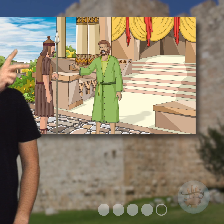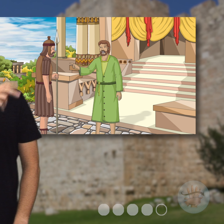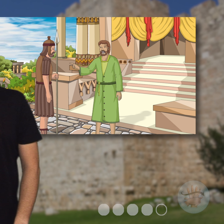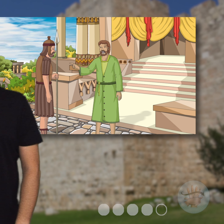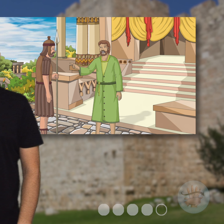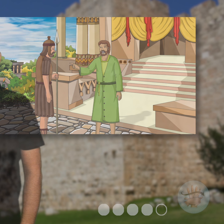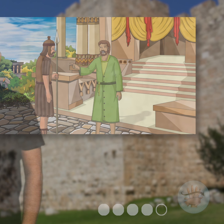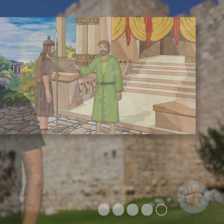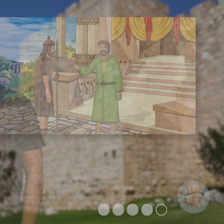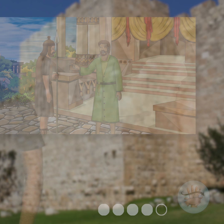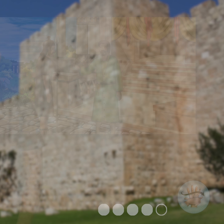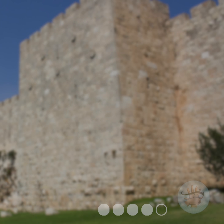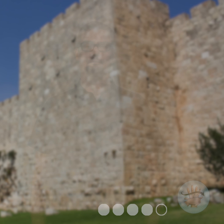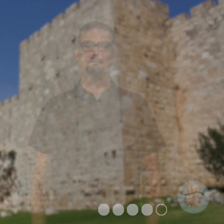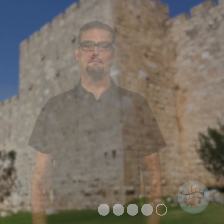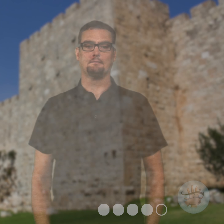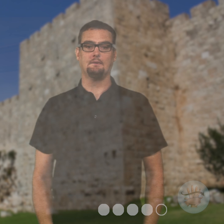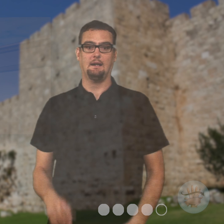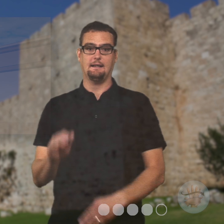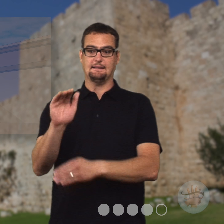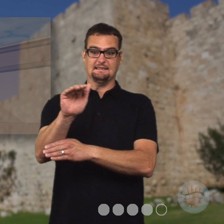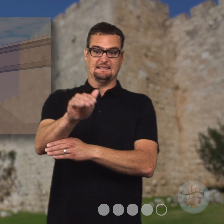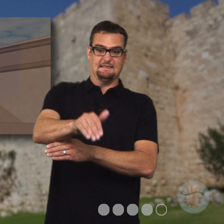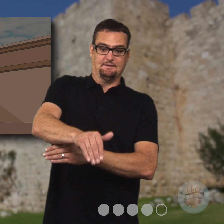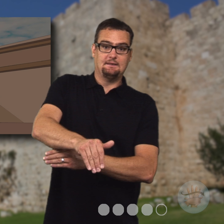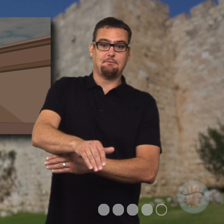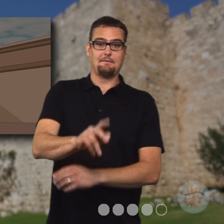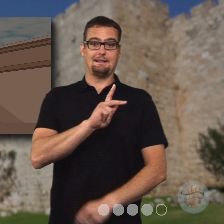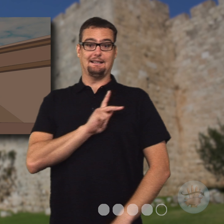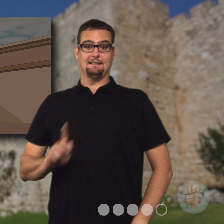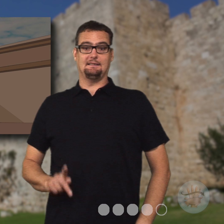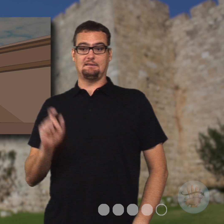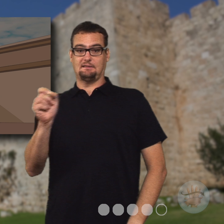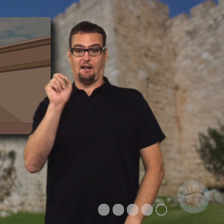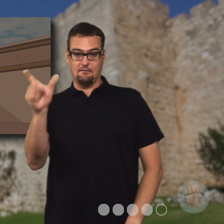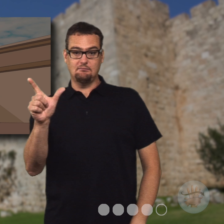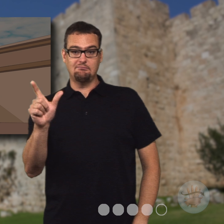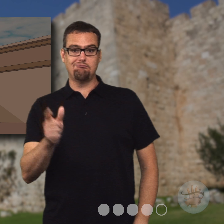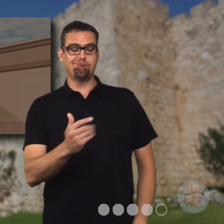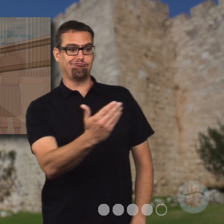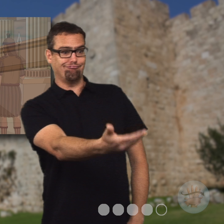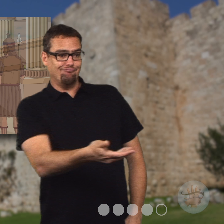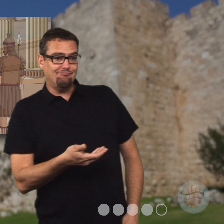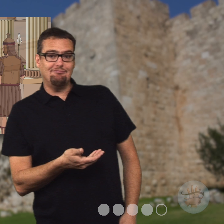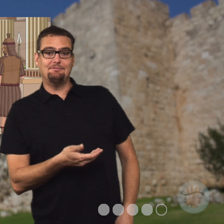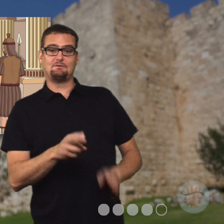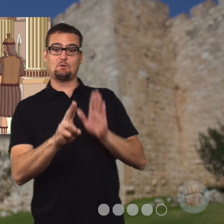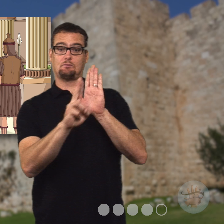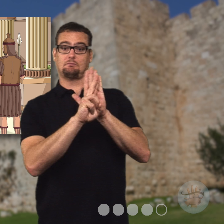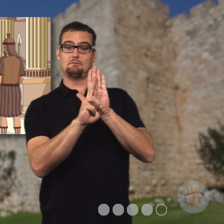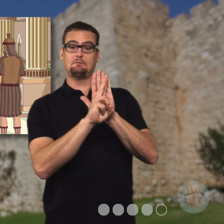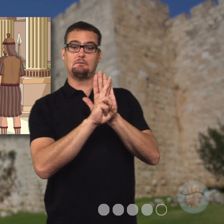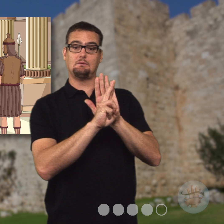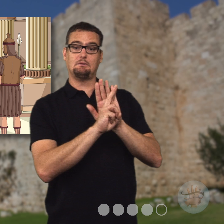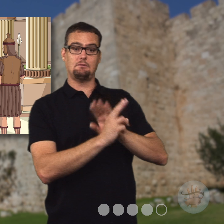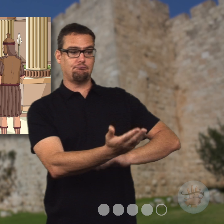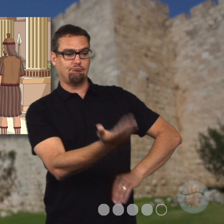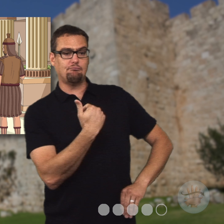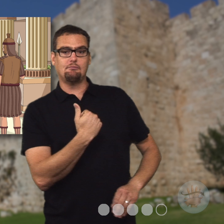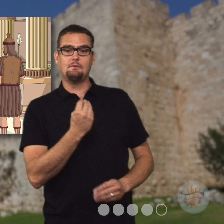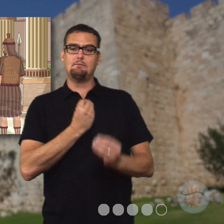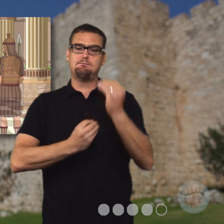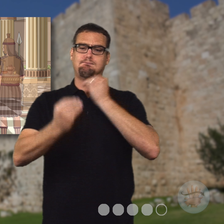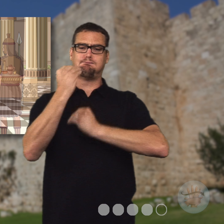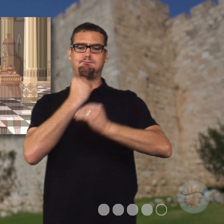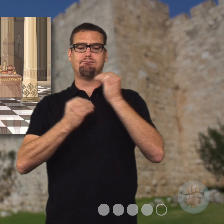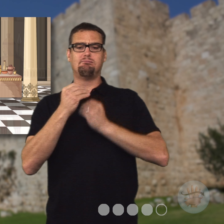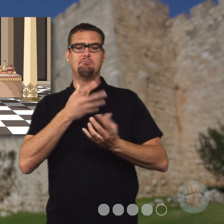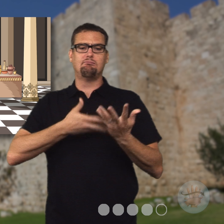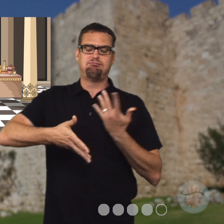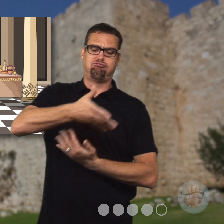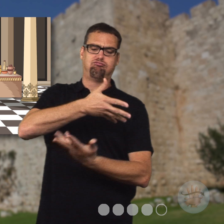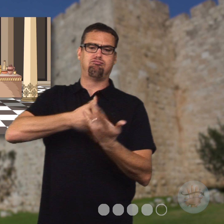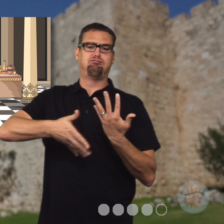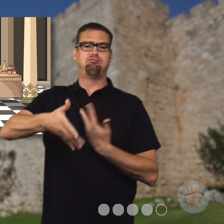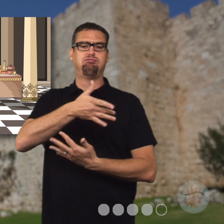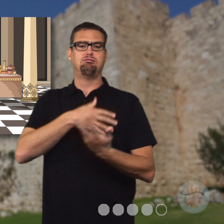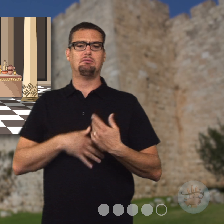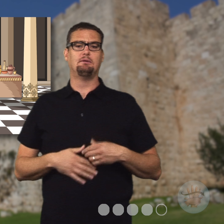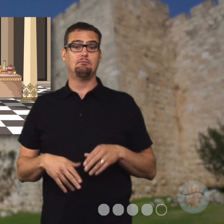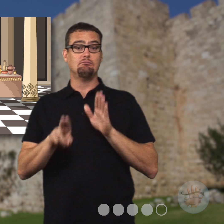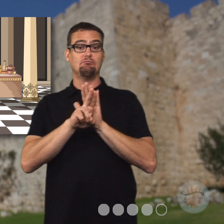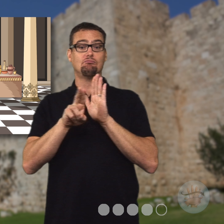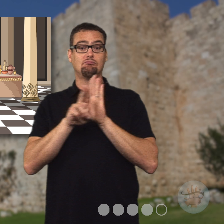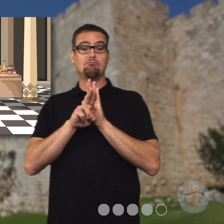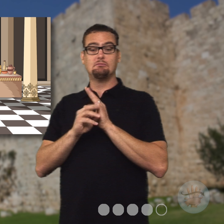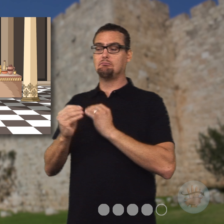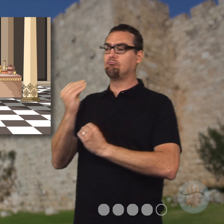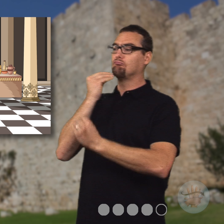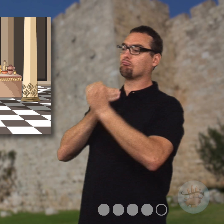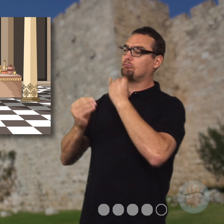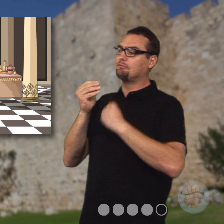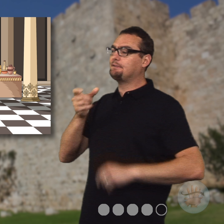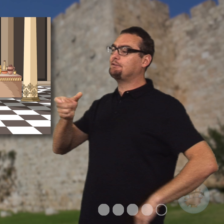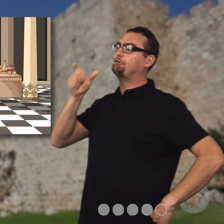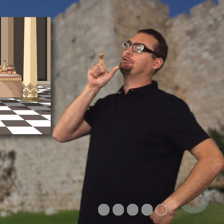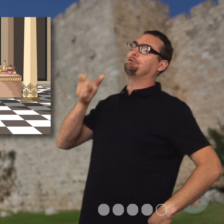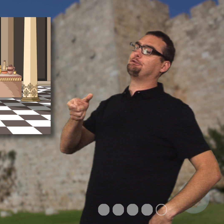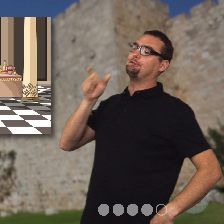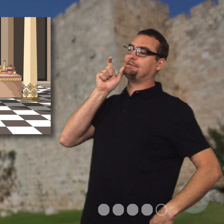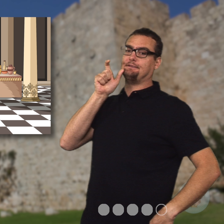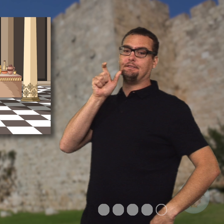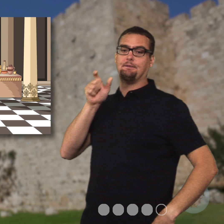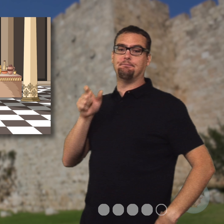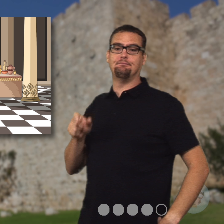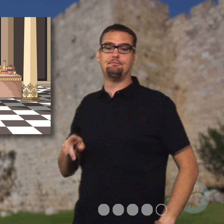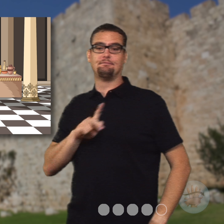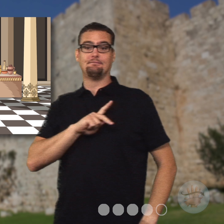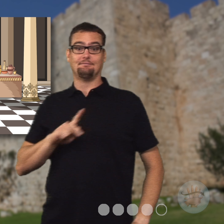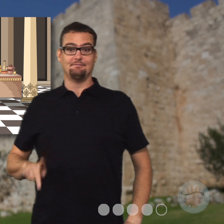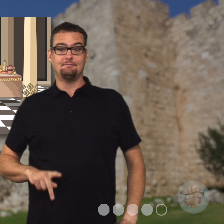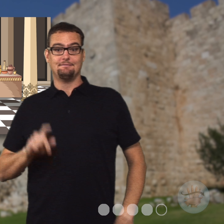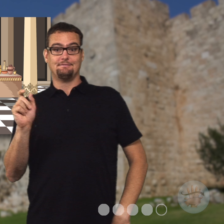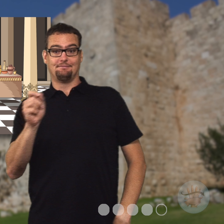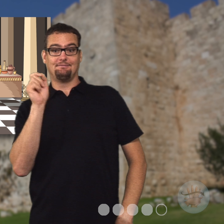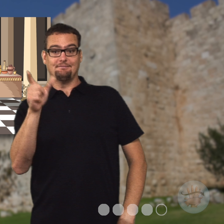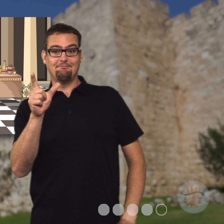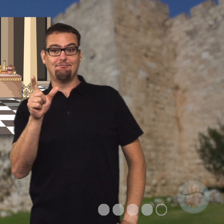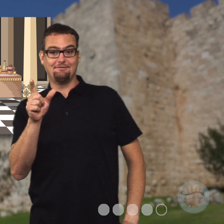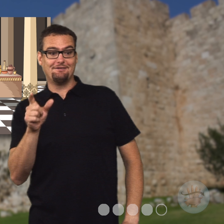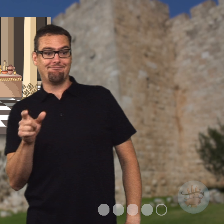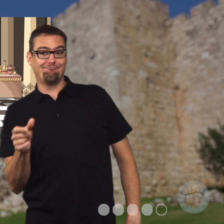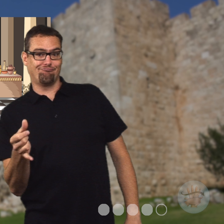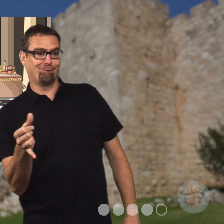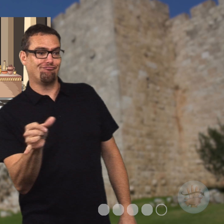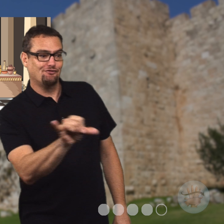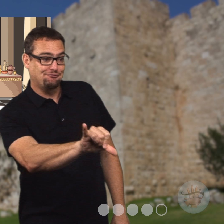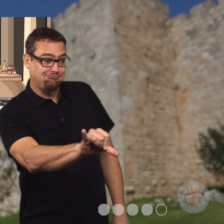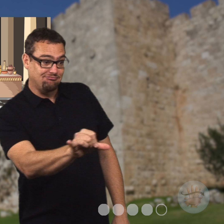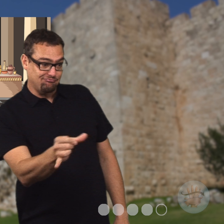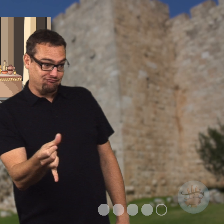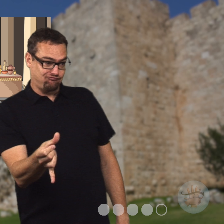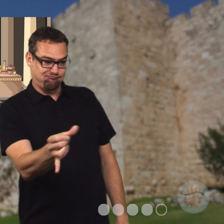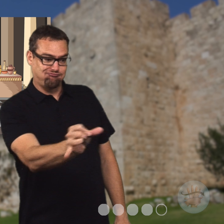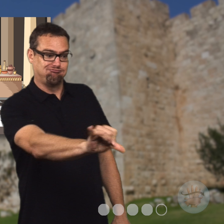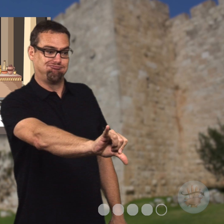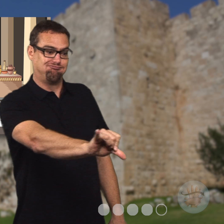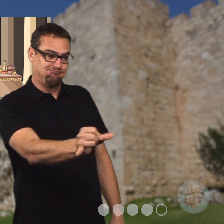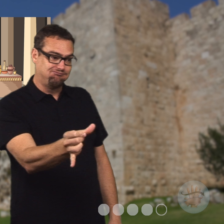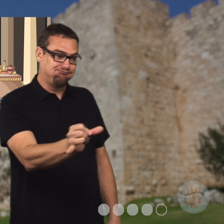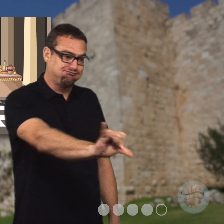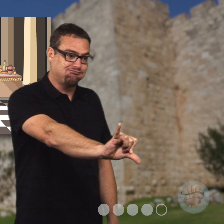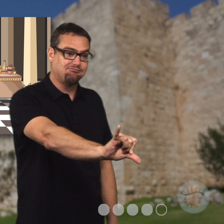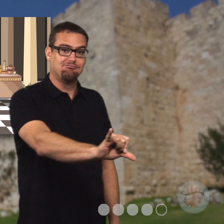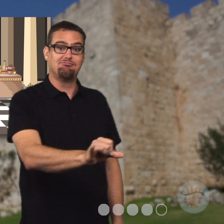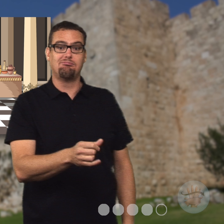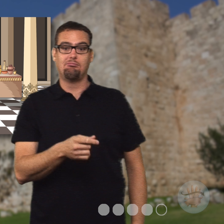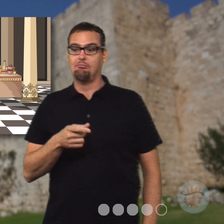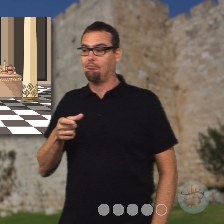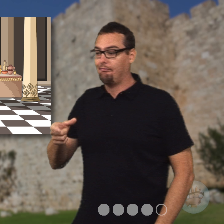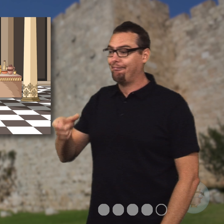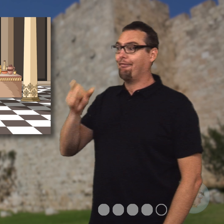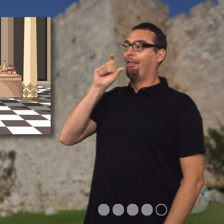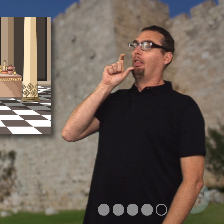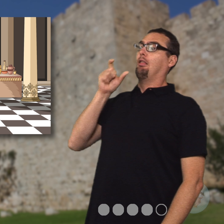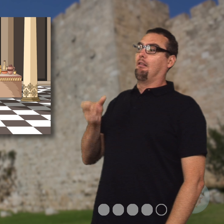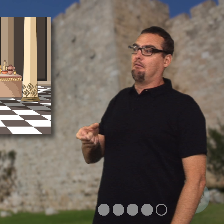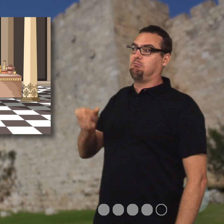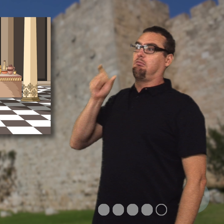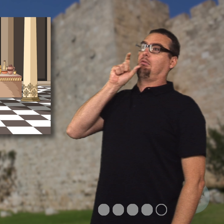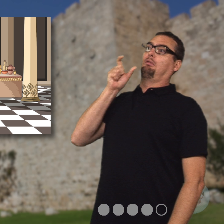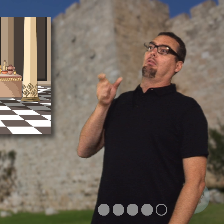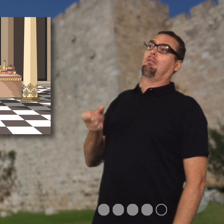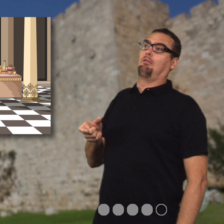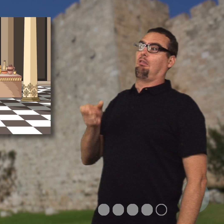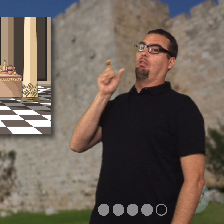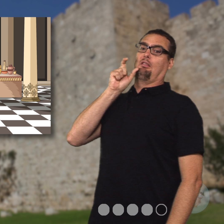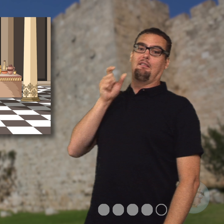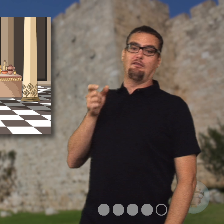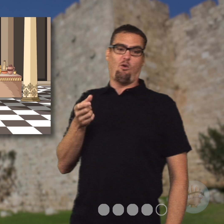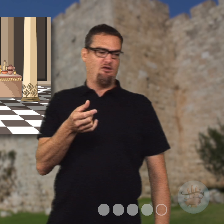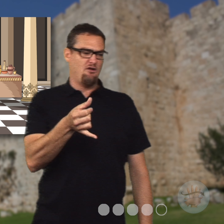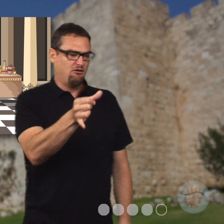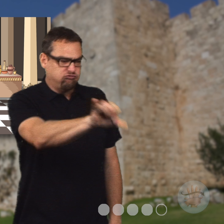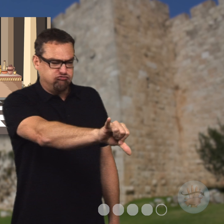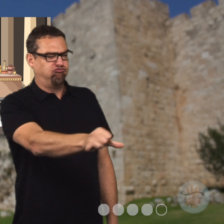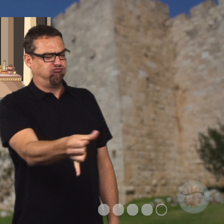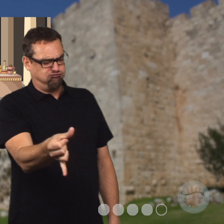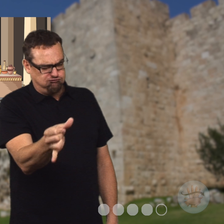Then David invited Uriah to eat and drink with him, and he got Uriah drunk.